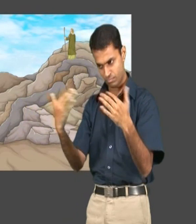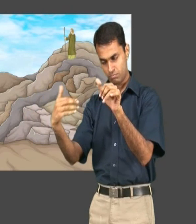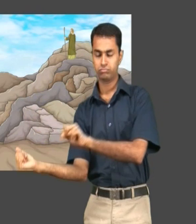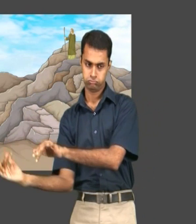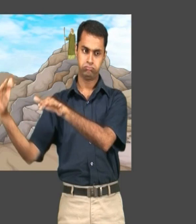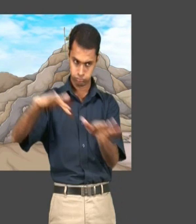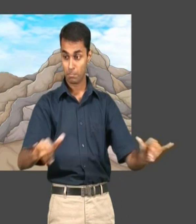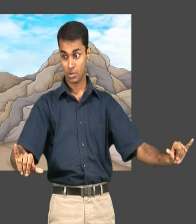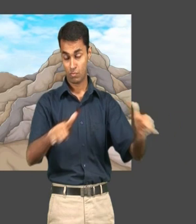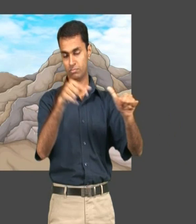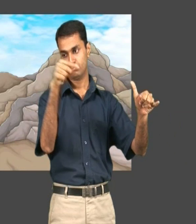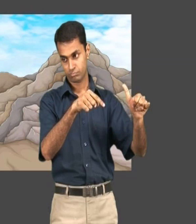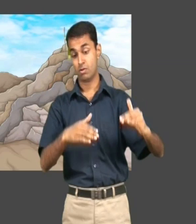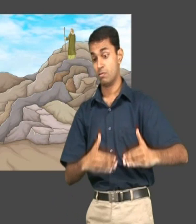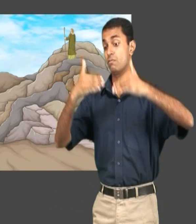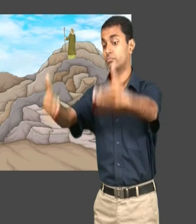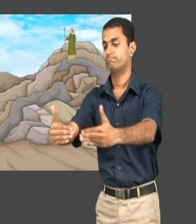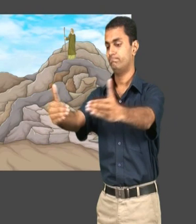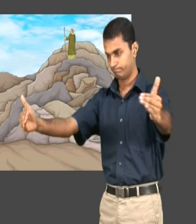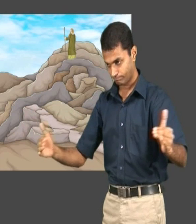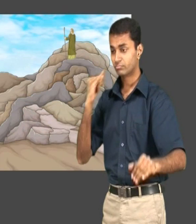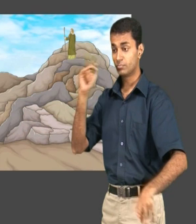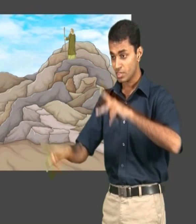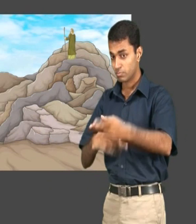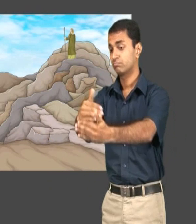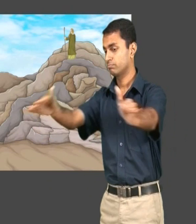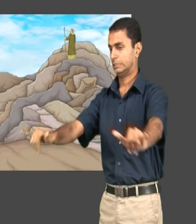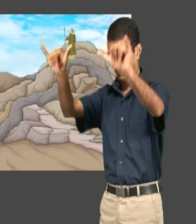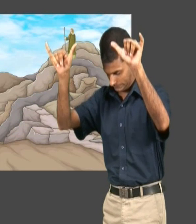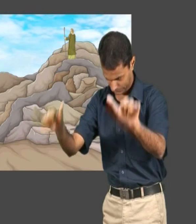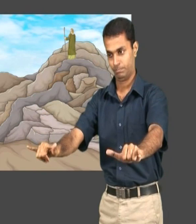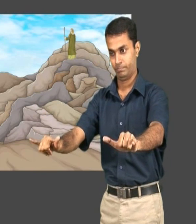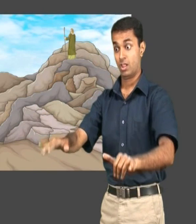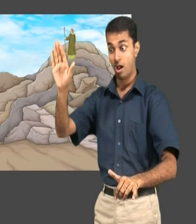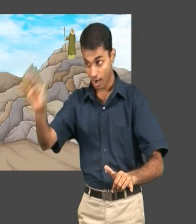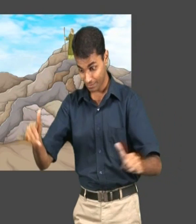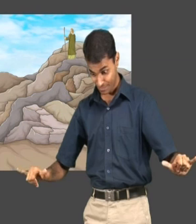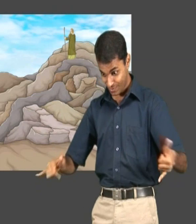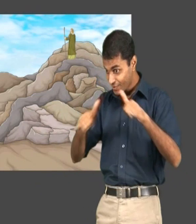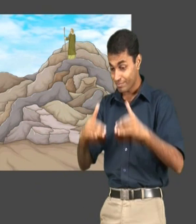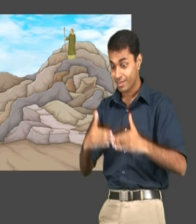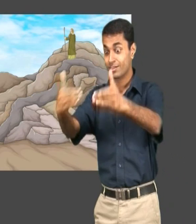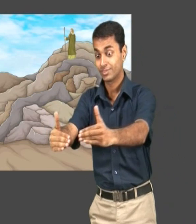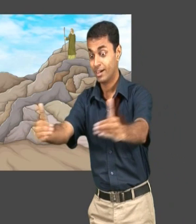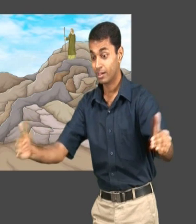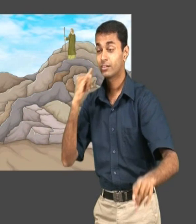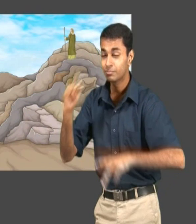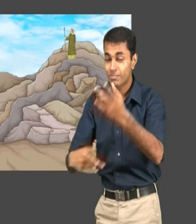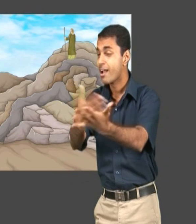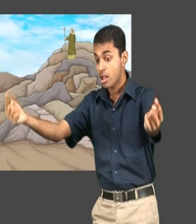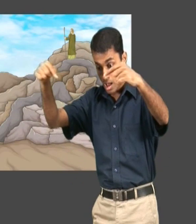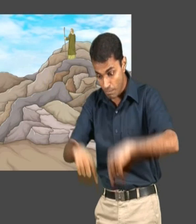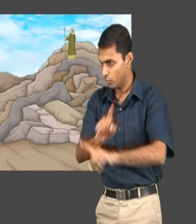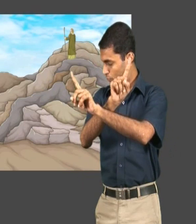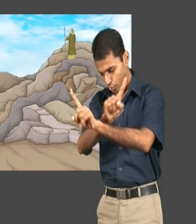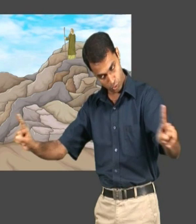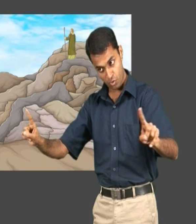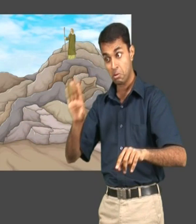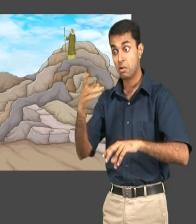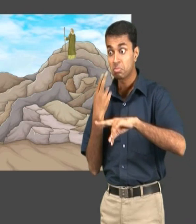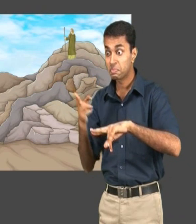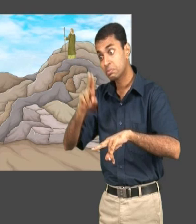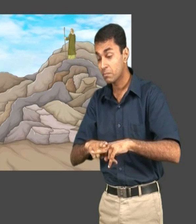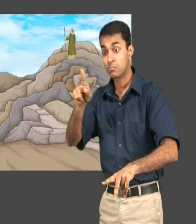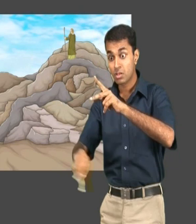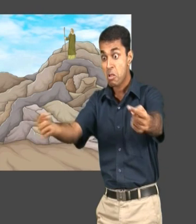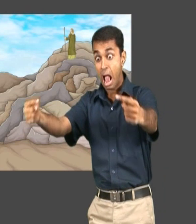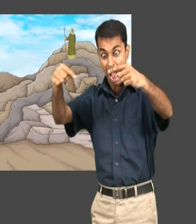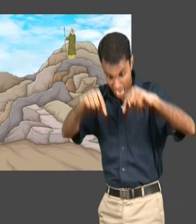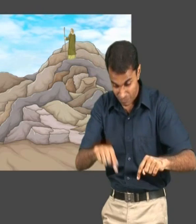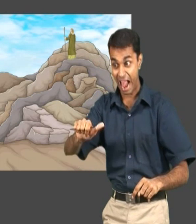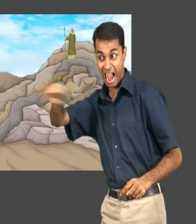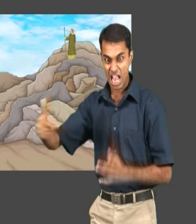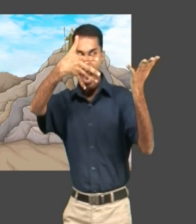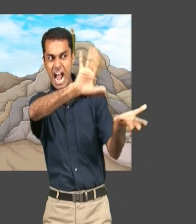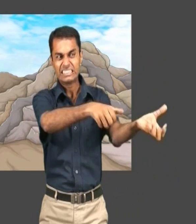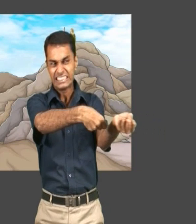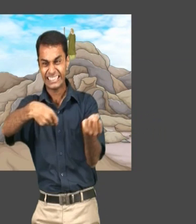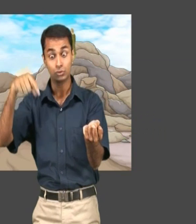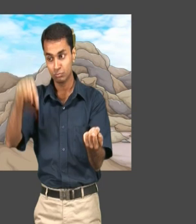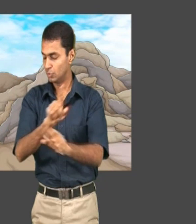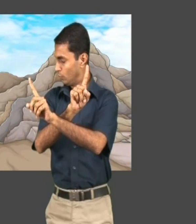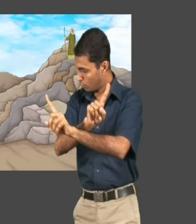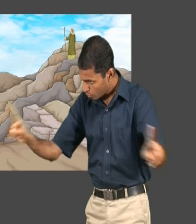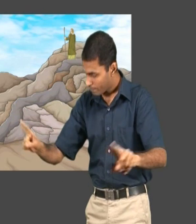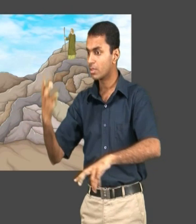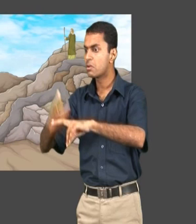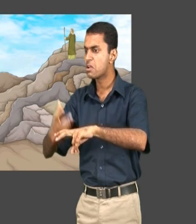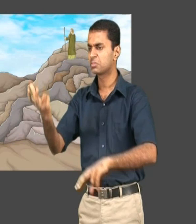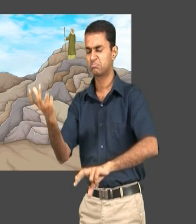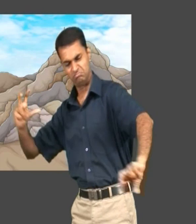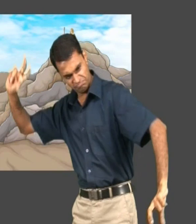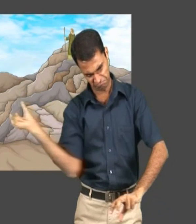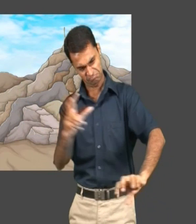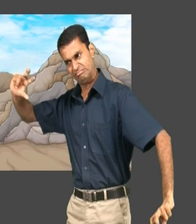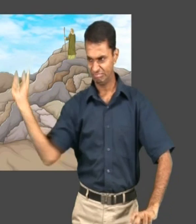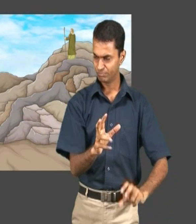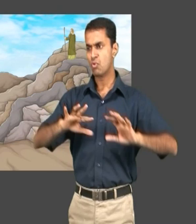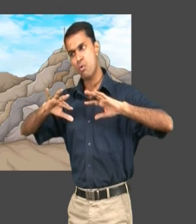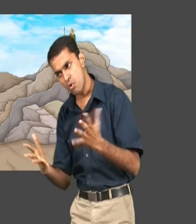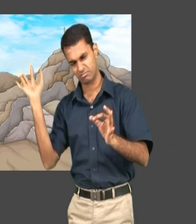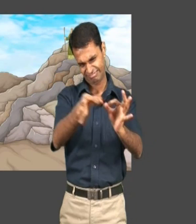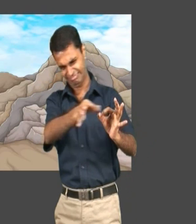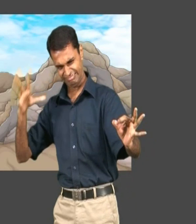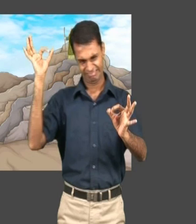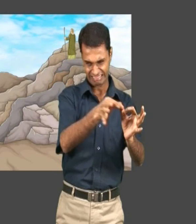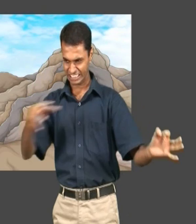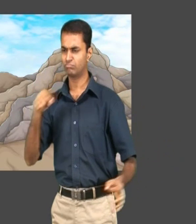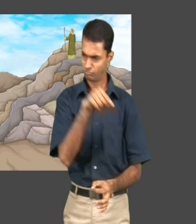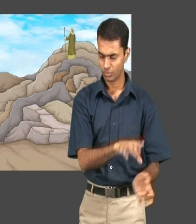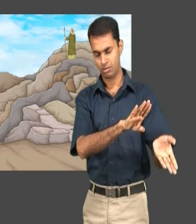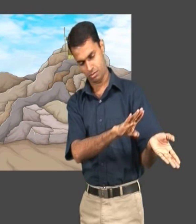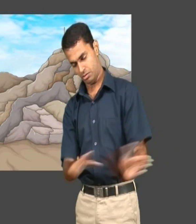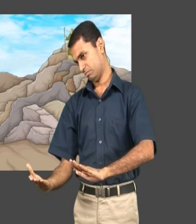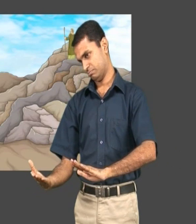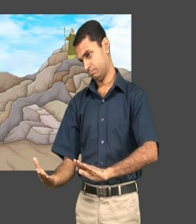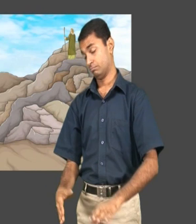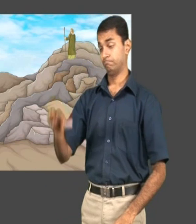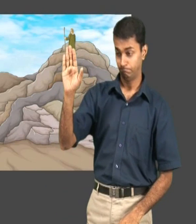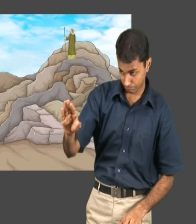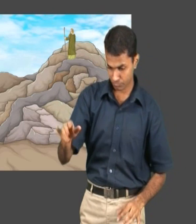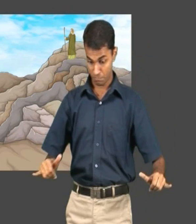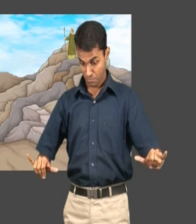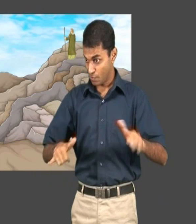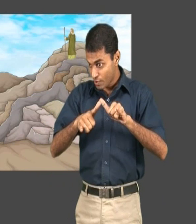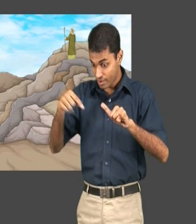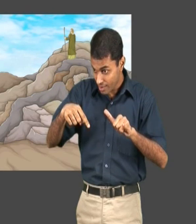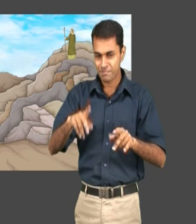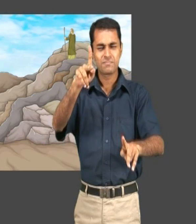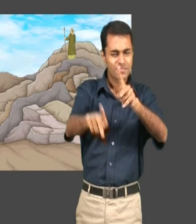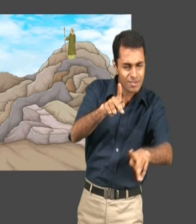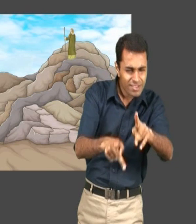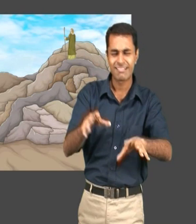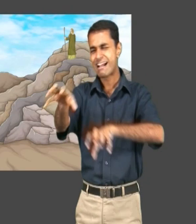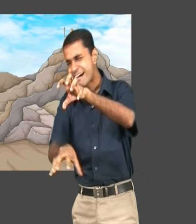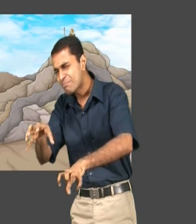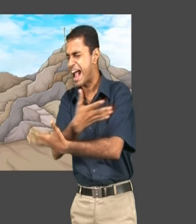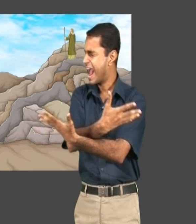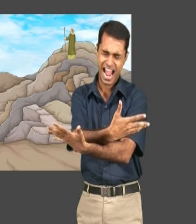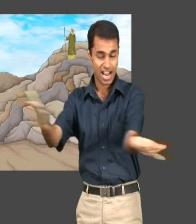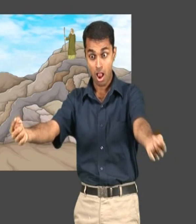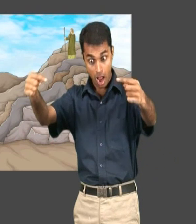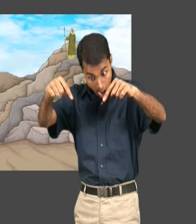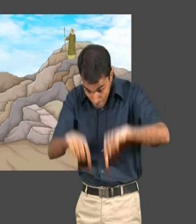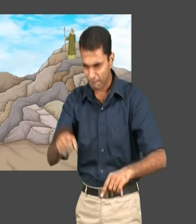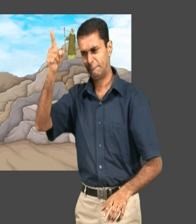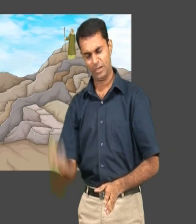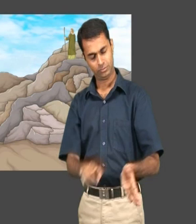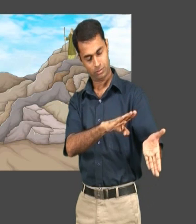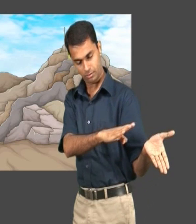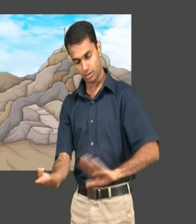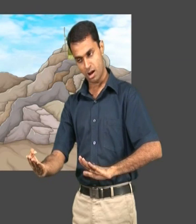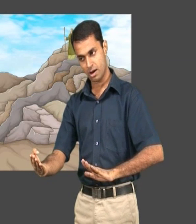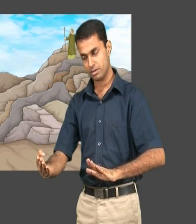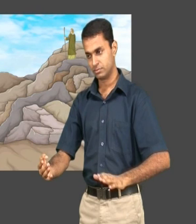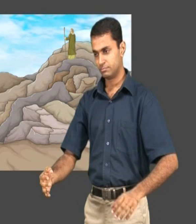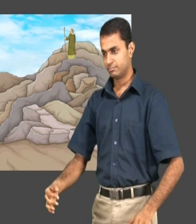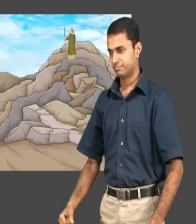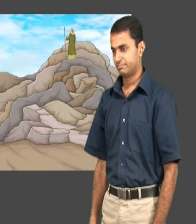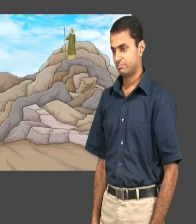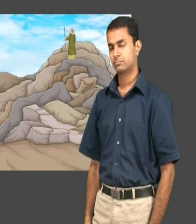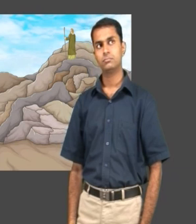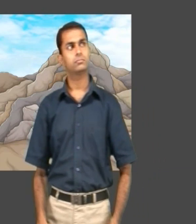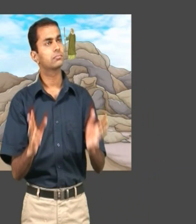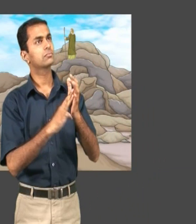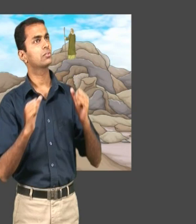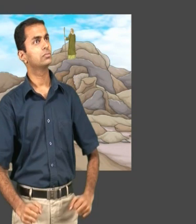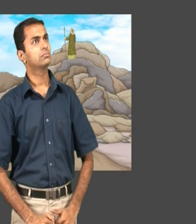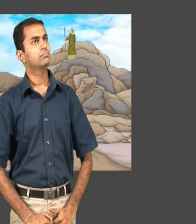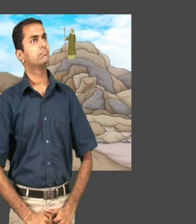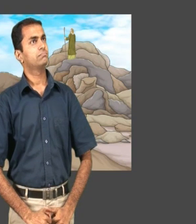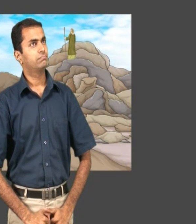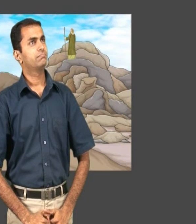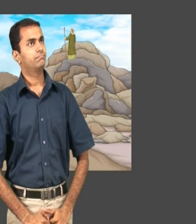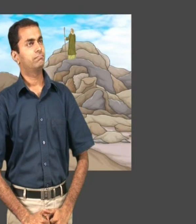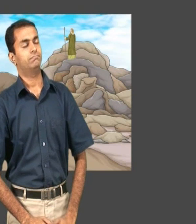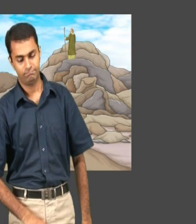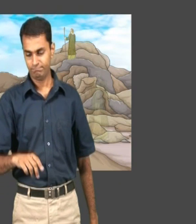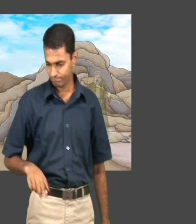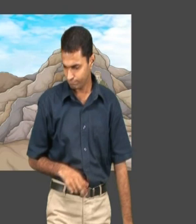And you are to set up a boundary for the people around the mountain and tell them, ‘Be careful not to go up on the mountain or touch its base. Whoever touches the mountain shall surely be put to death.